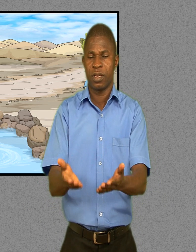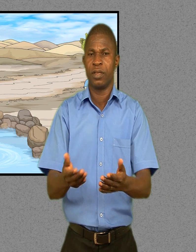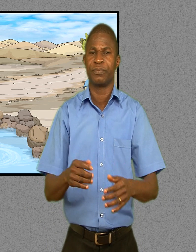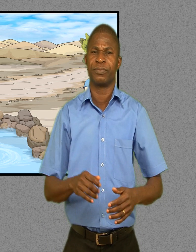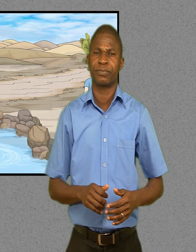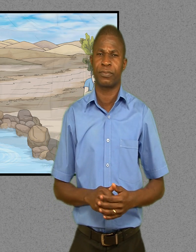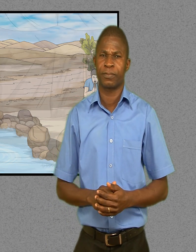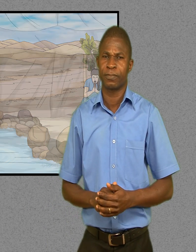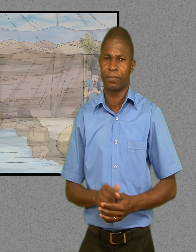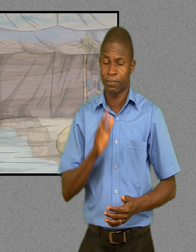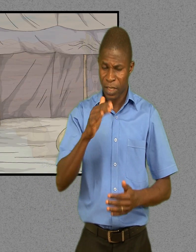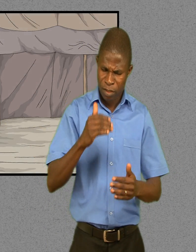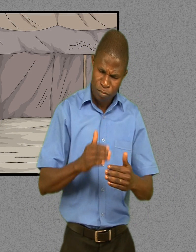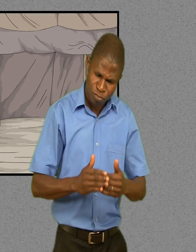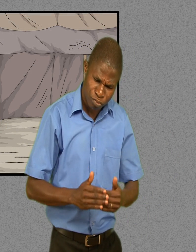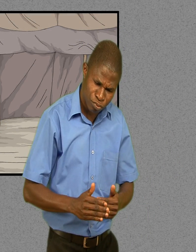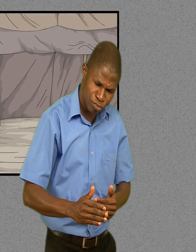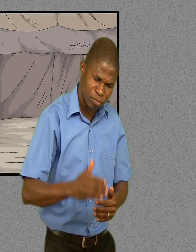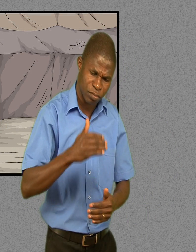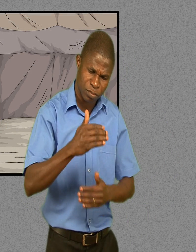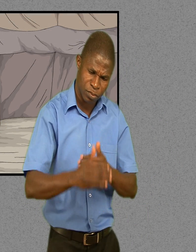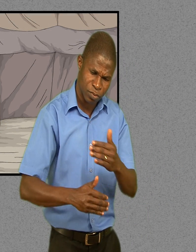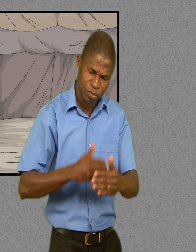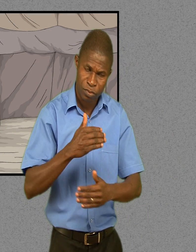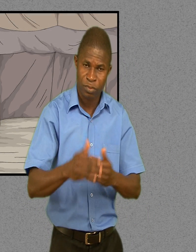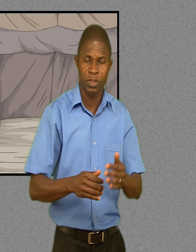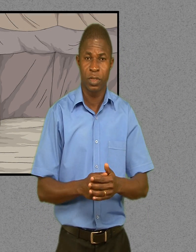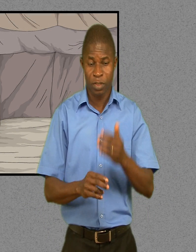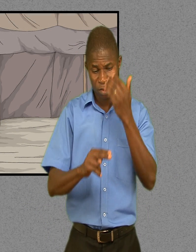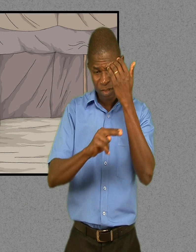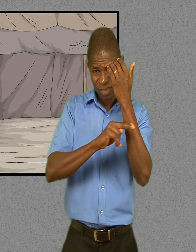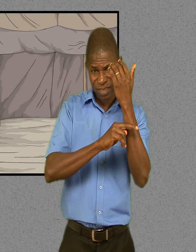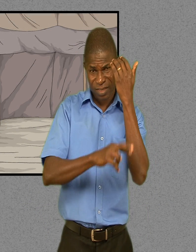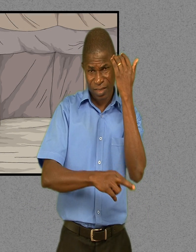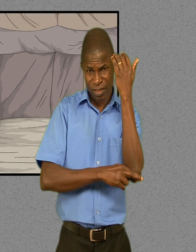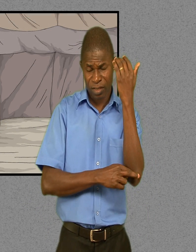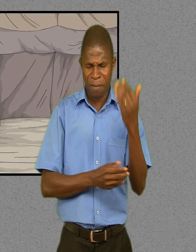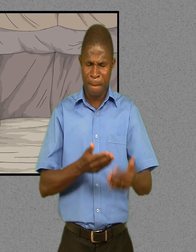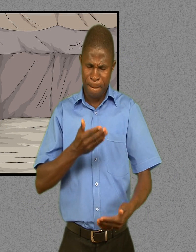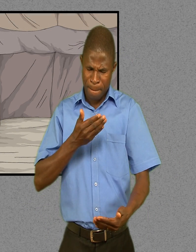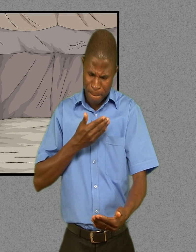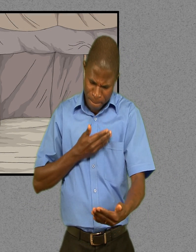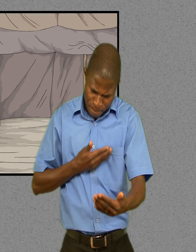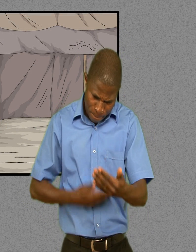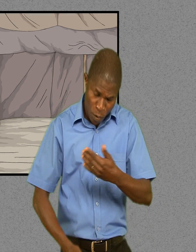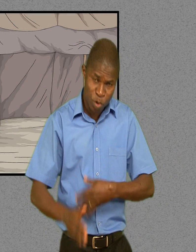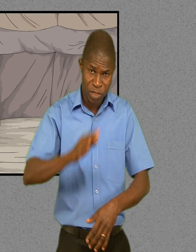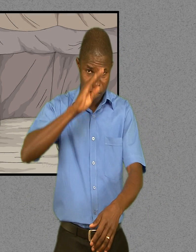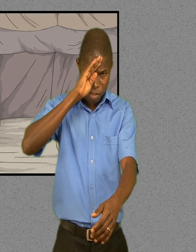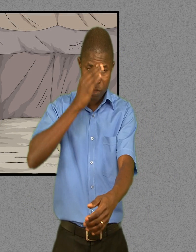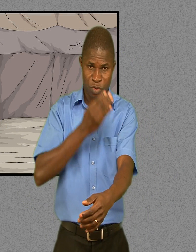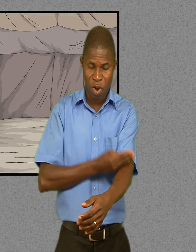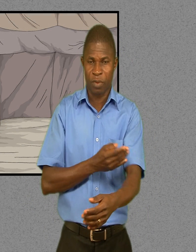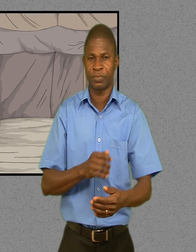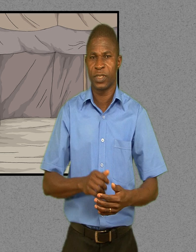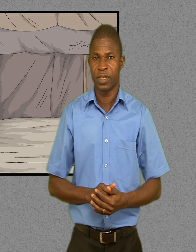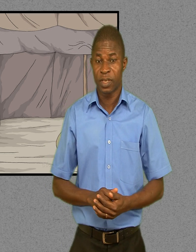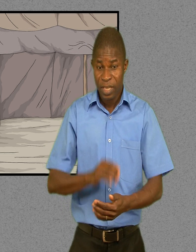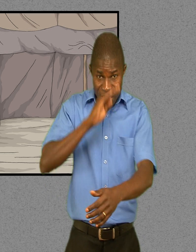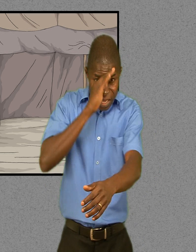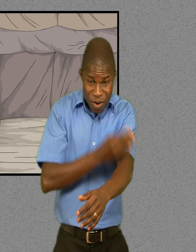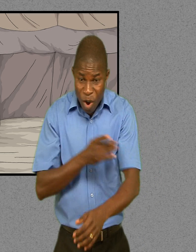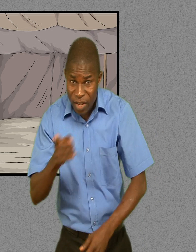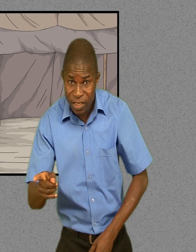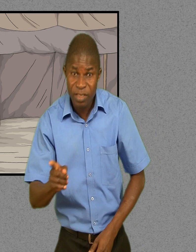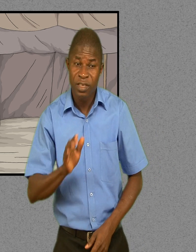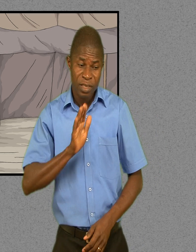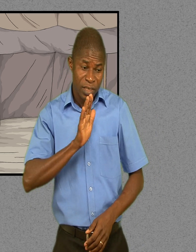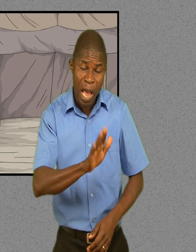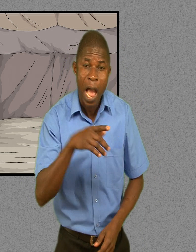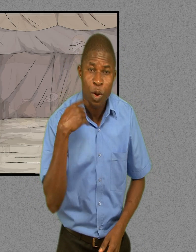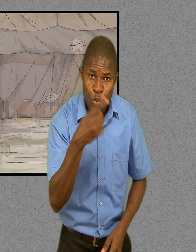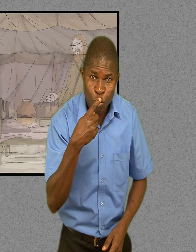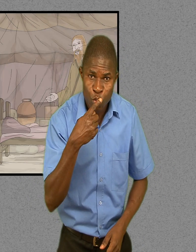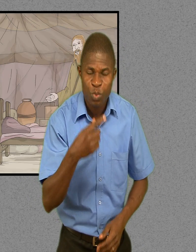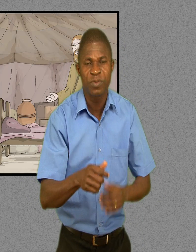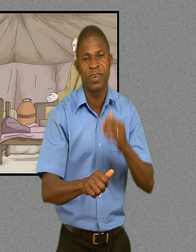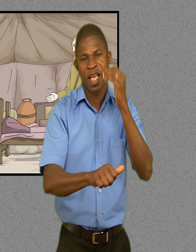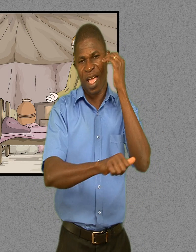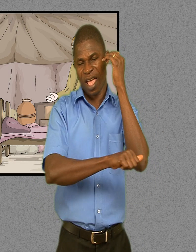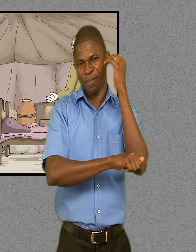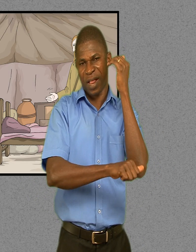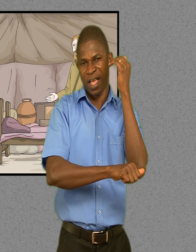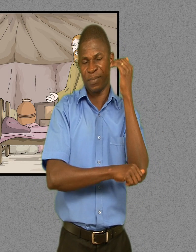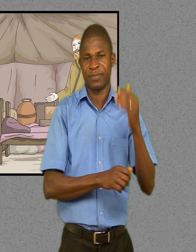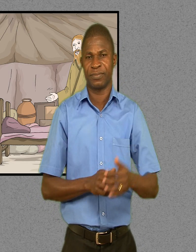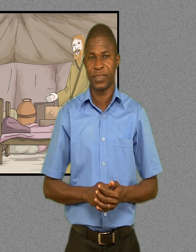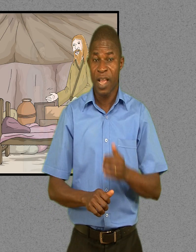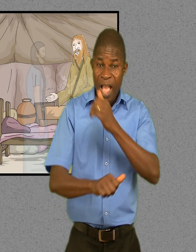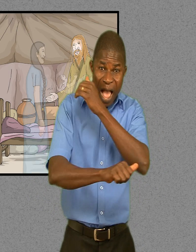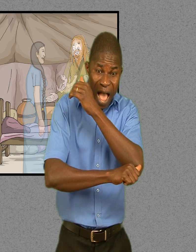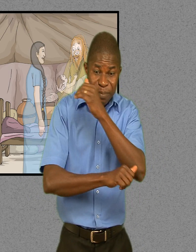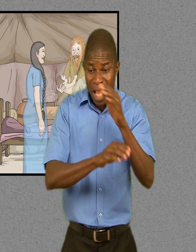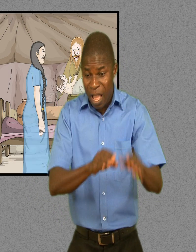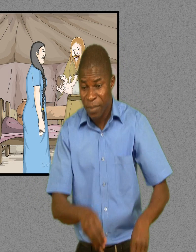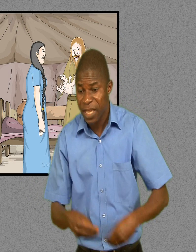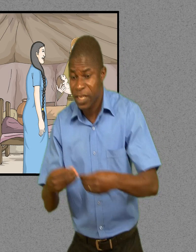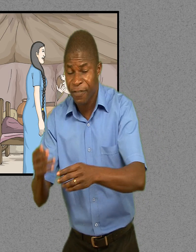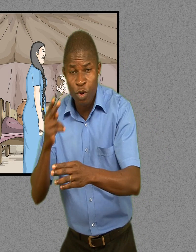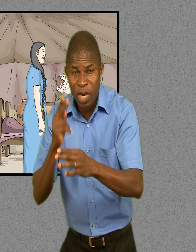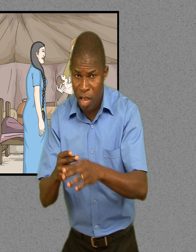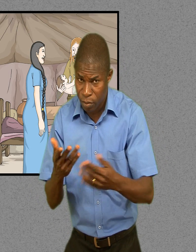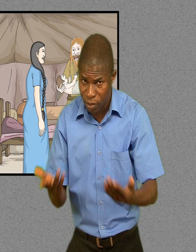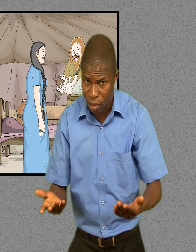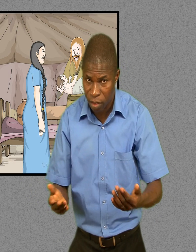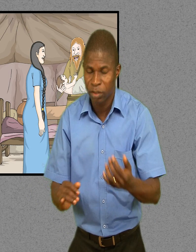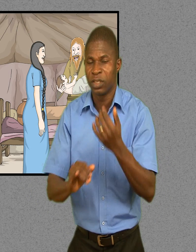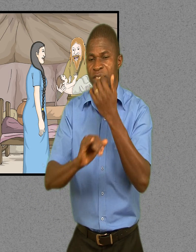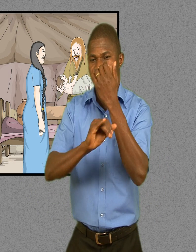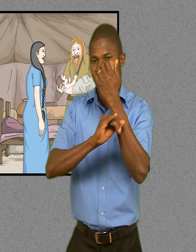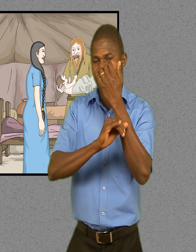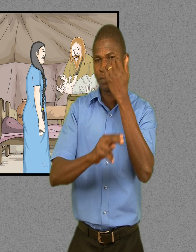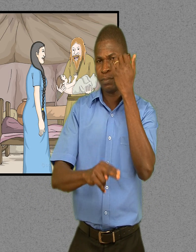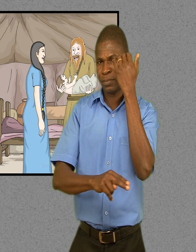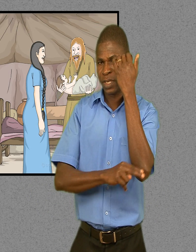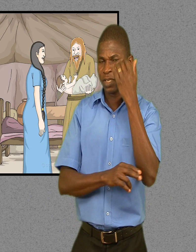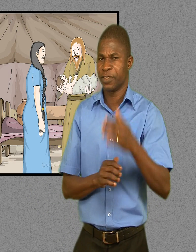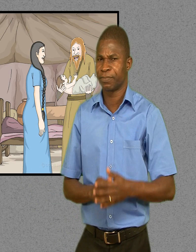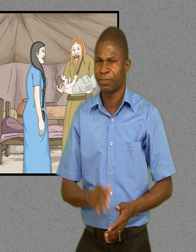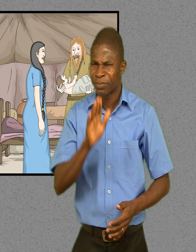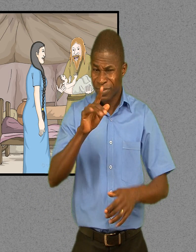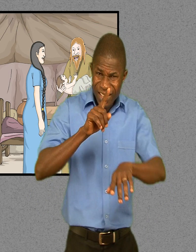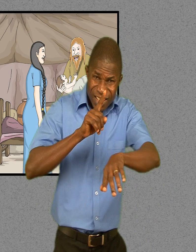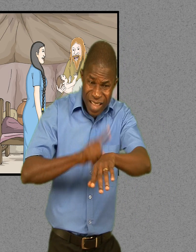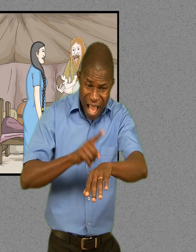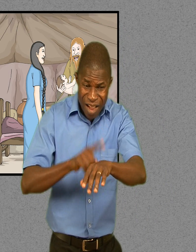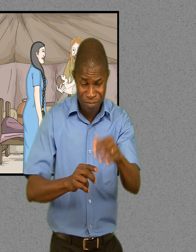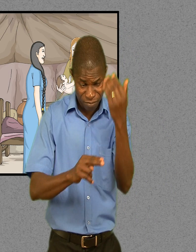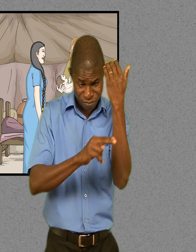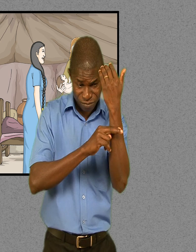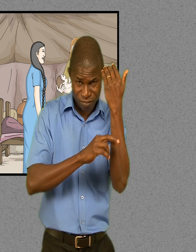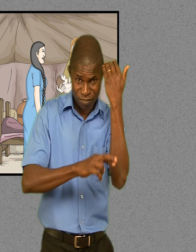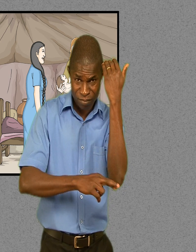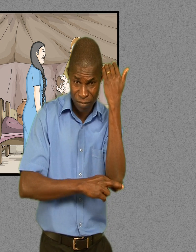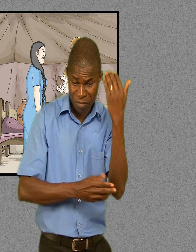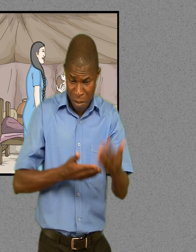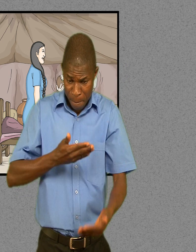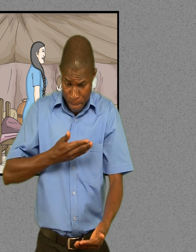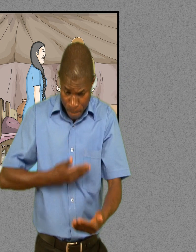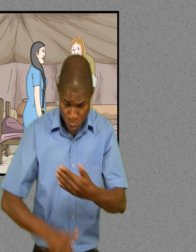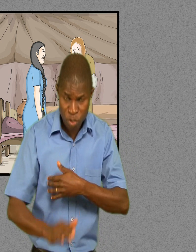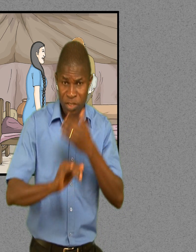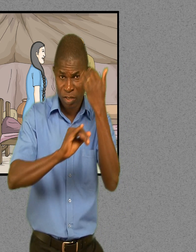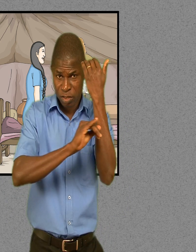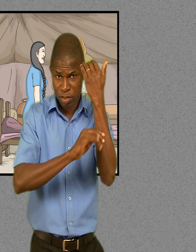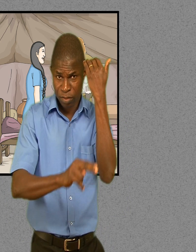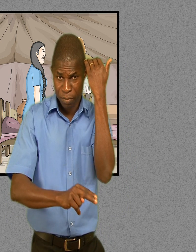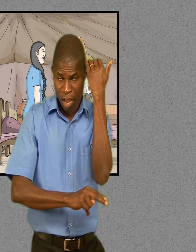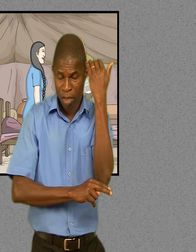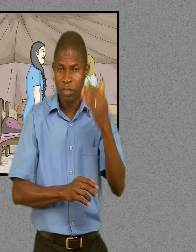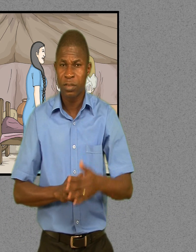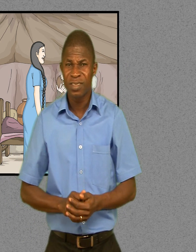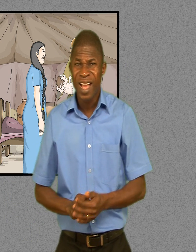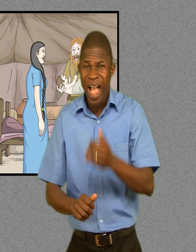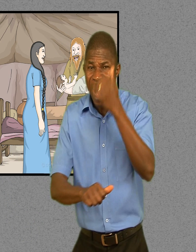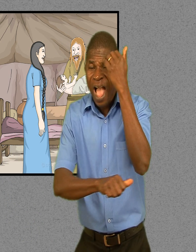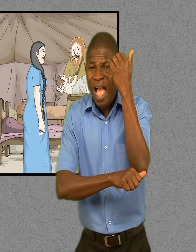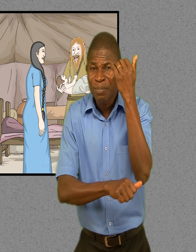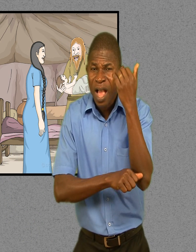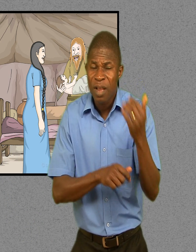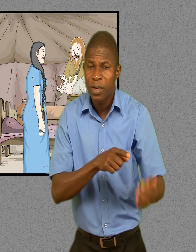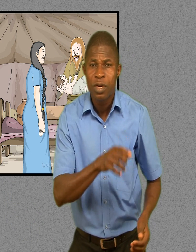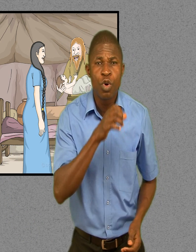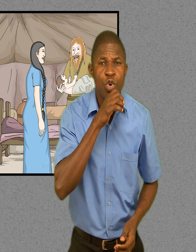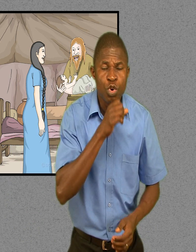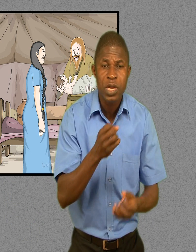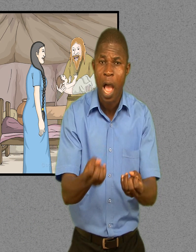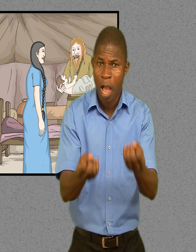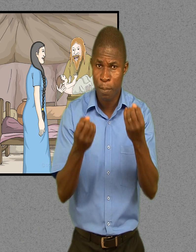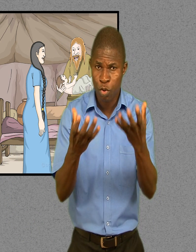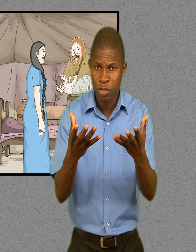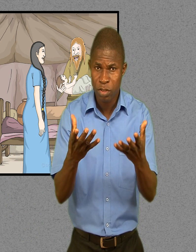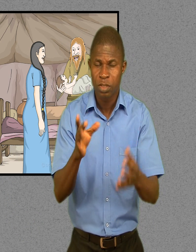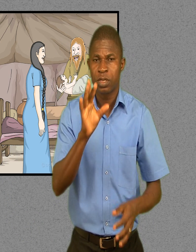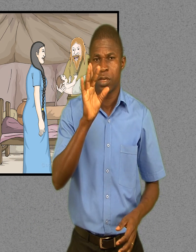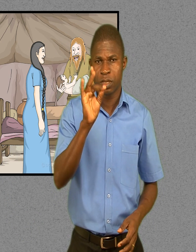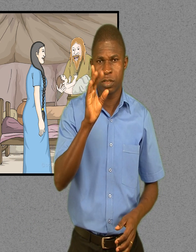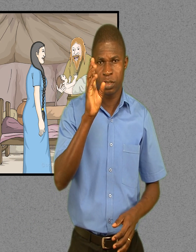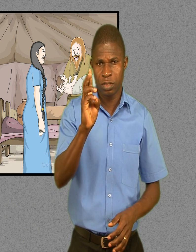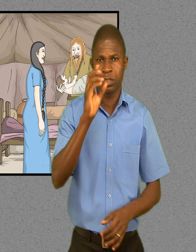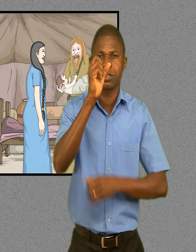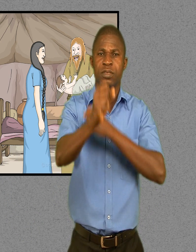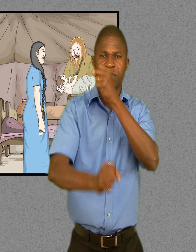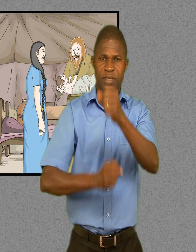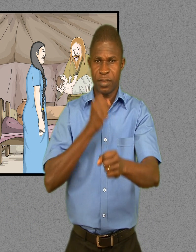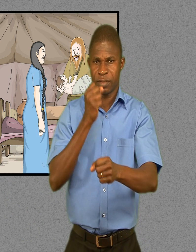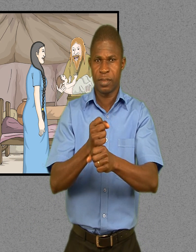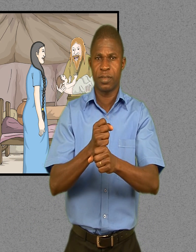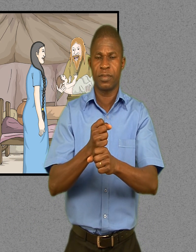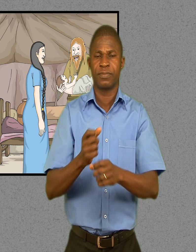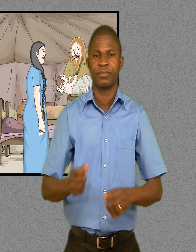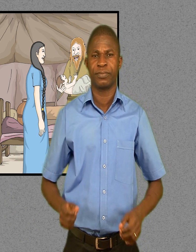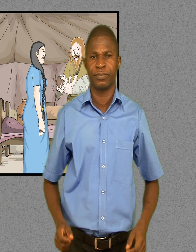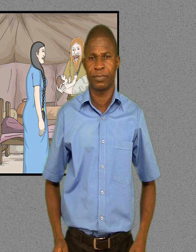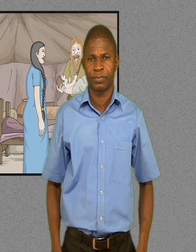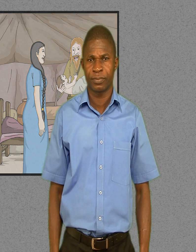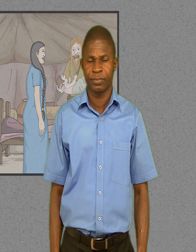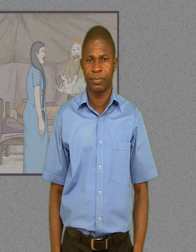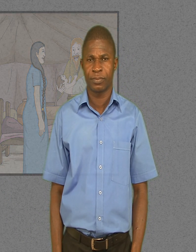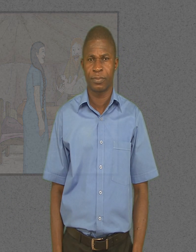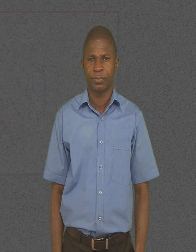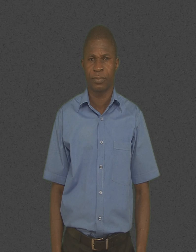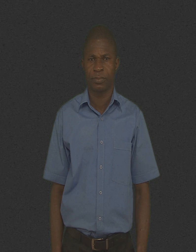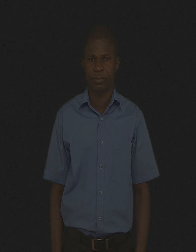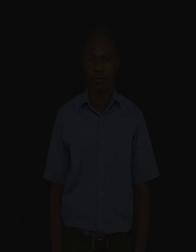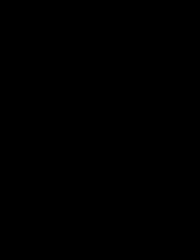And Hagar bore Abram a son, and Abram gave the name Ishmael to the son she had borne. Abram was eighty-six years old when Hagar bore Ishmael to him.